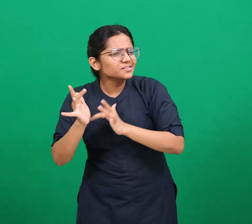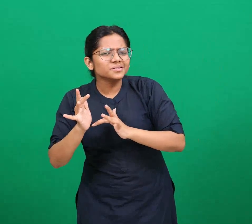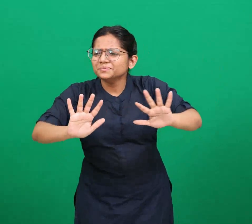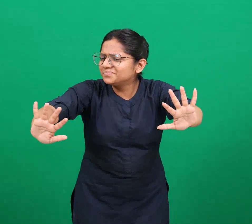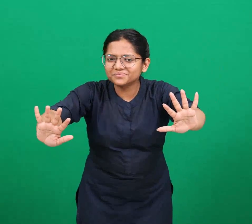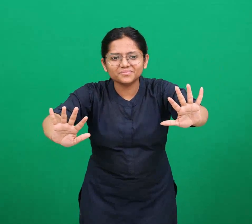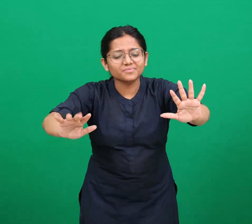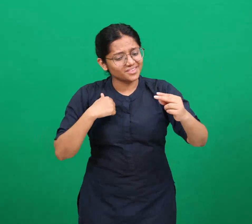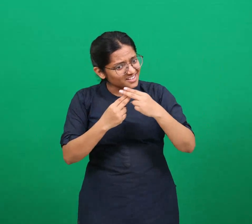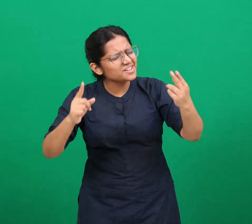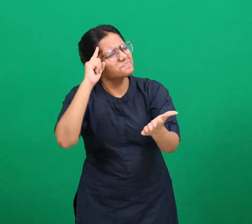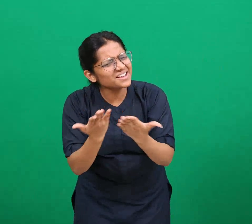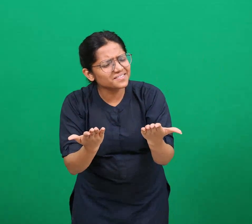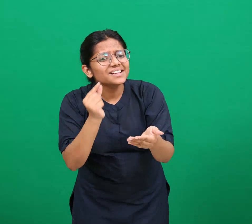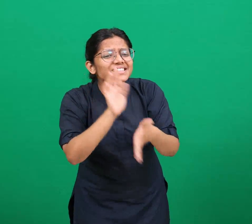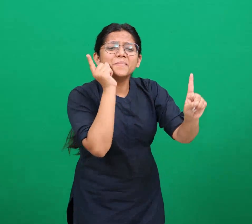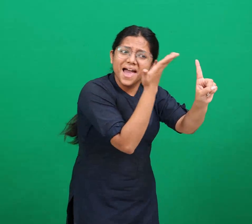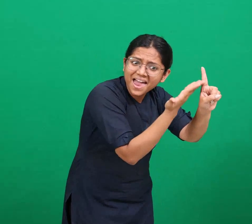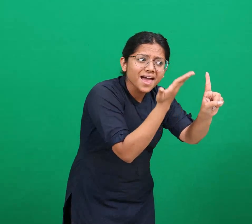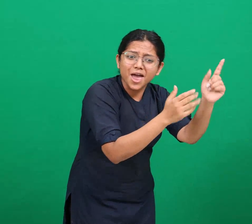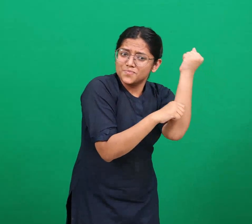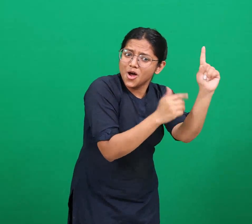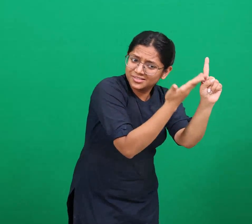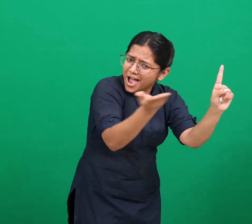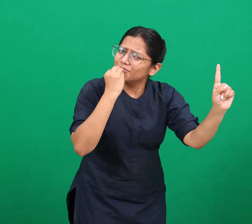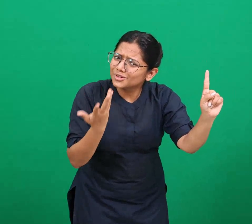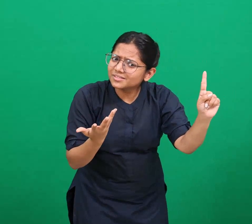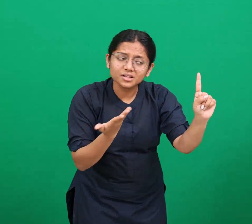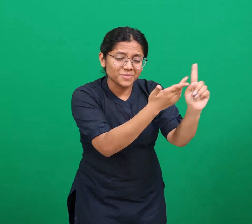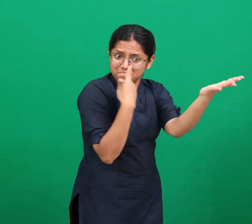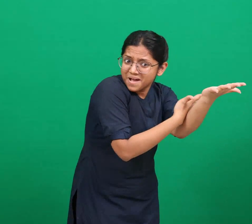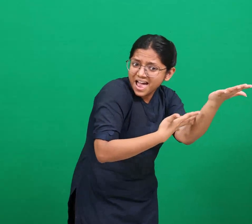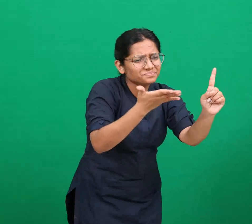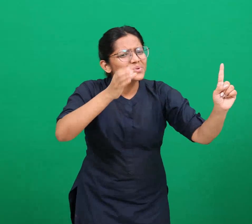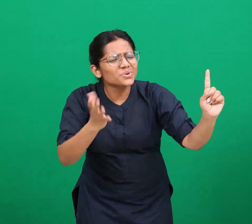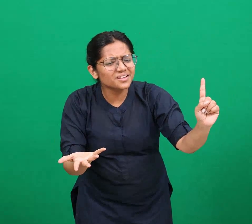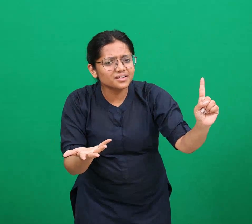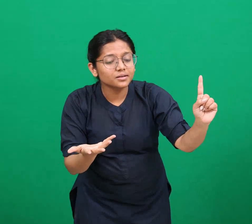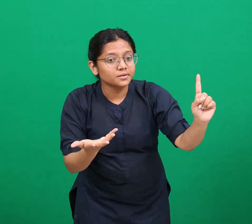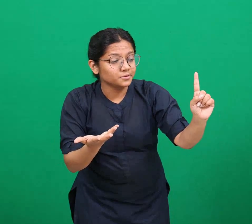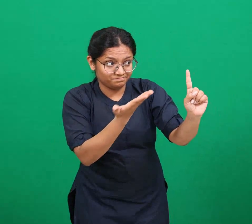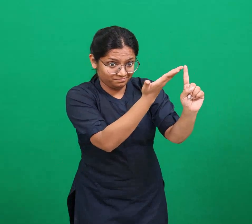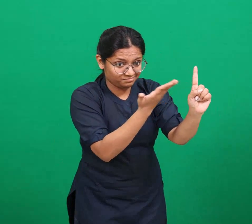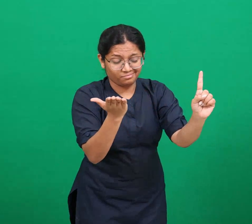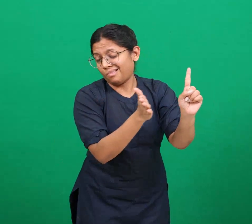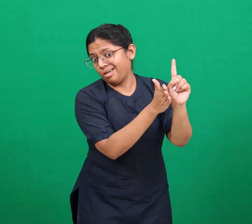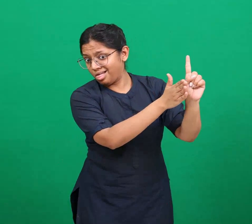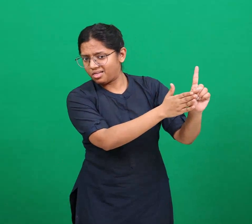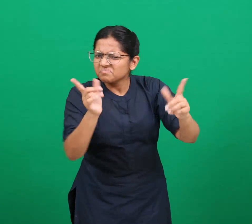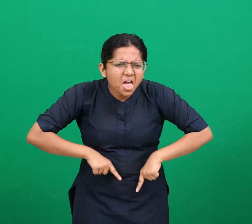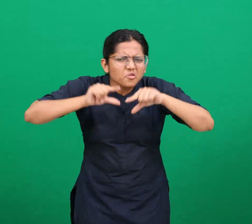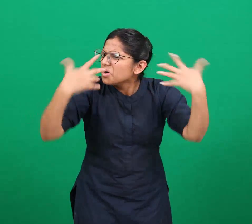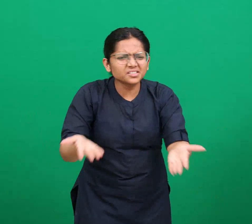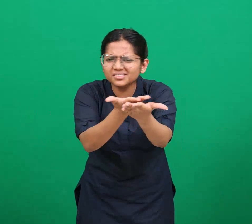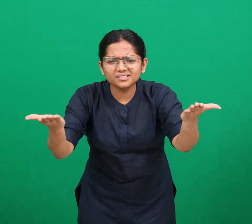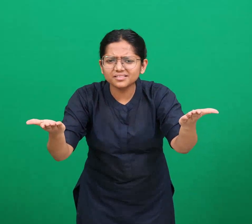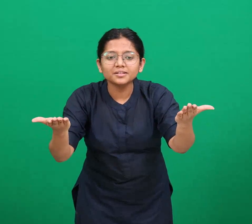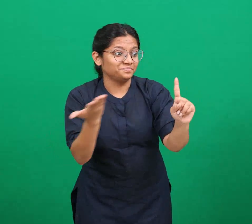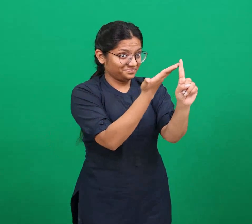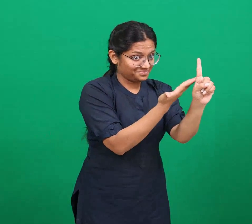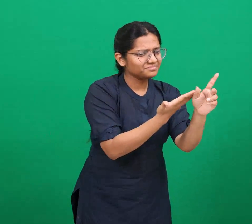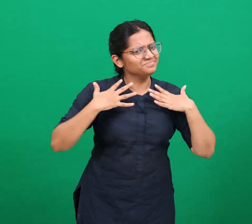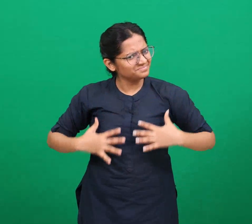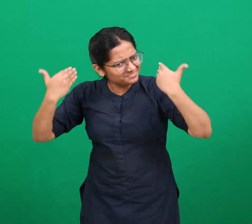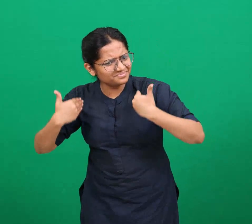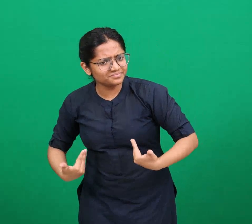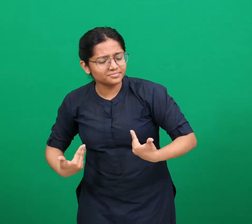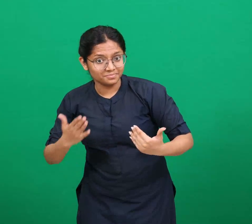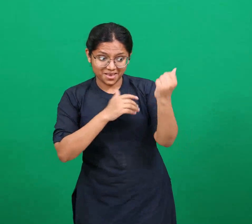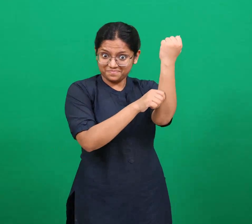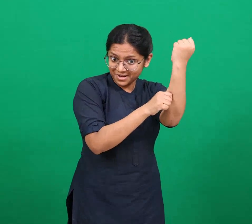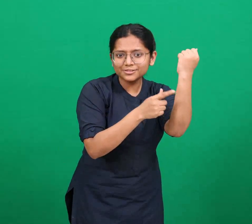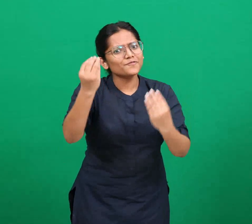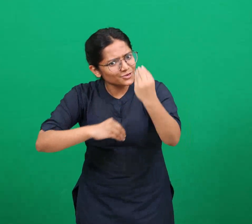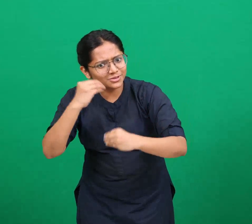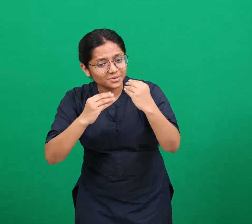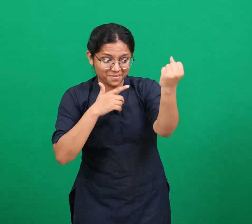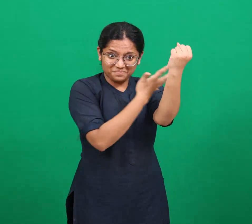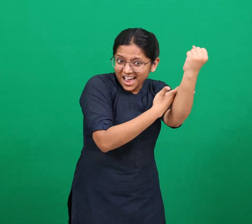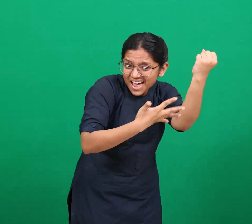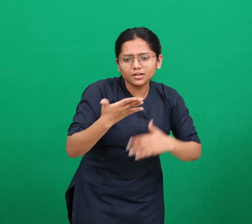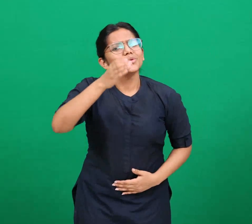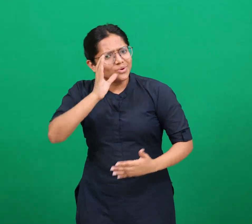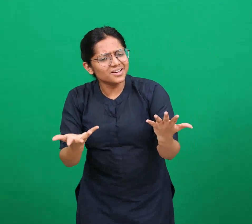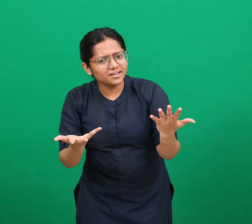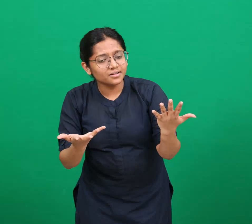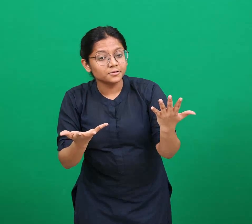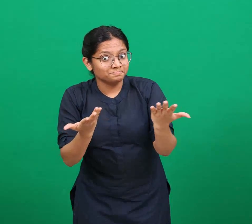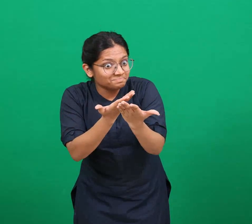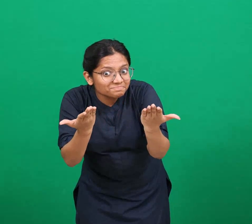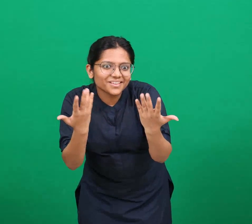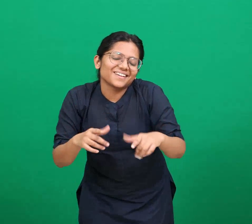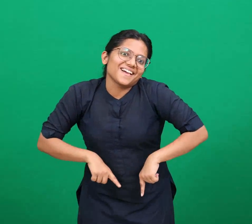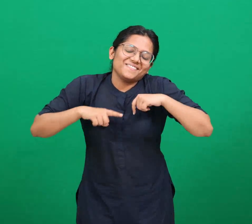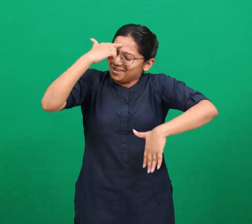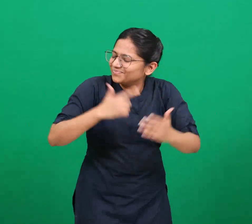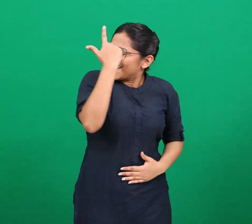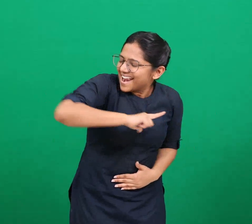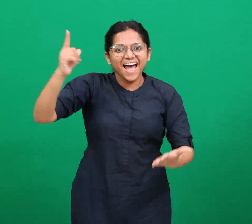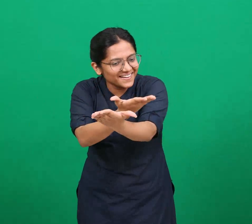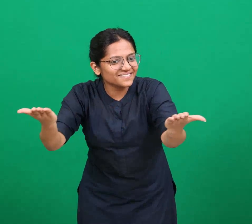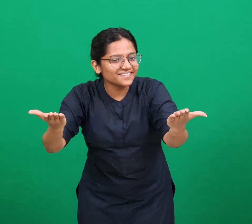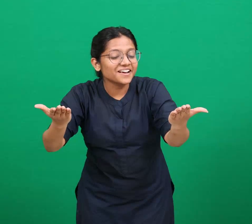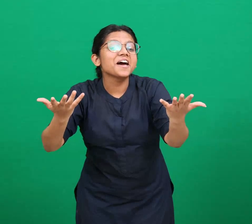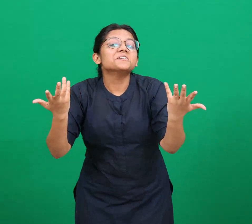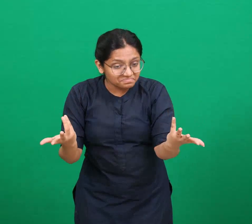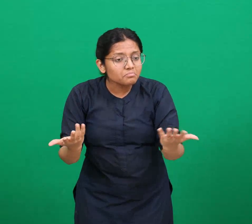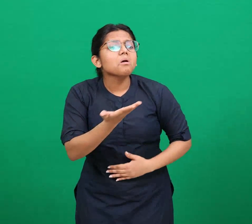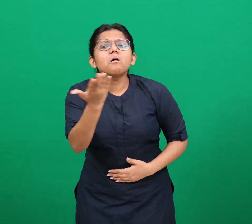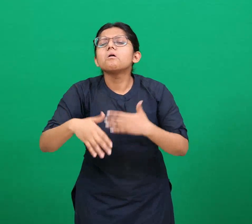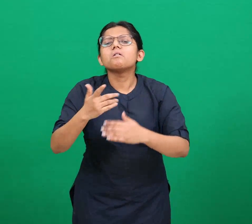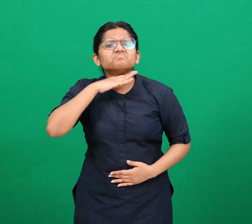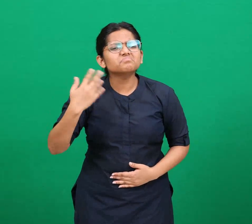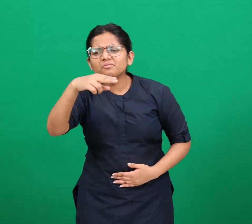So Jesus said to them, "Truly, truly, I tell you, unless you eat the flesh and drink the blood of the Son of Man, you have no life in you.